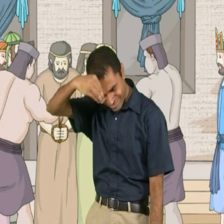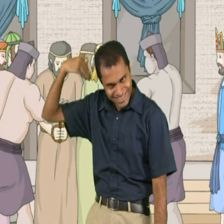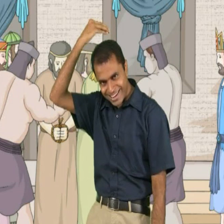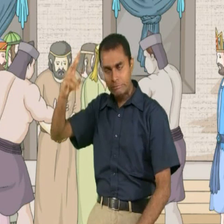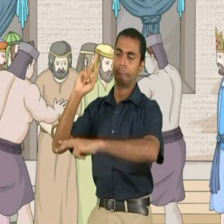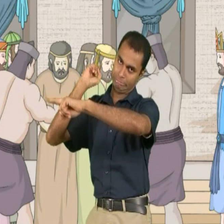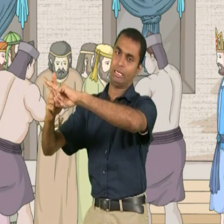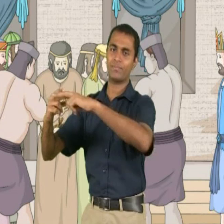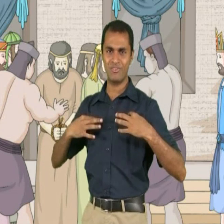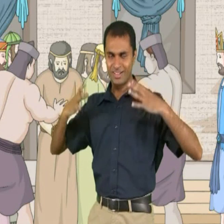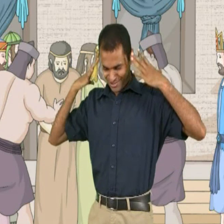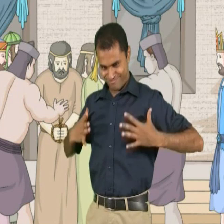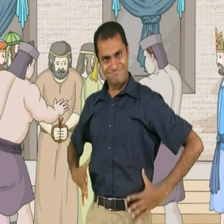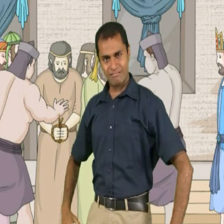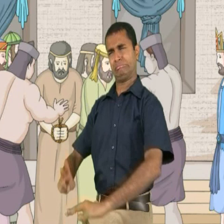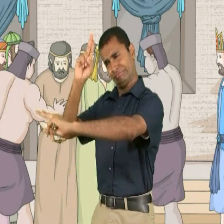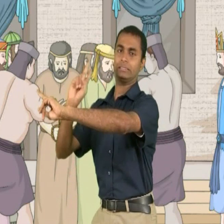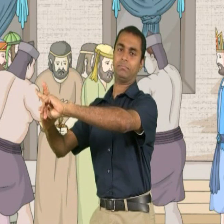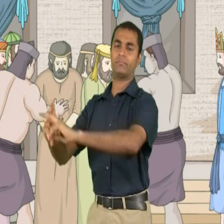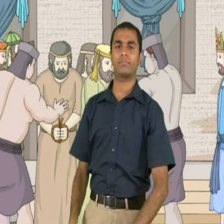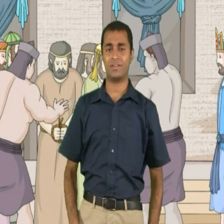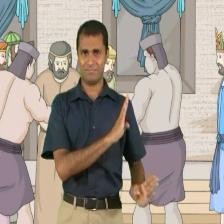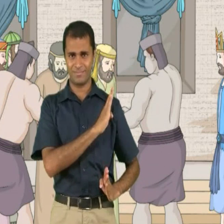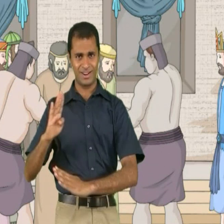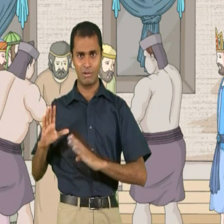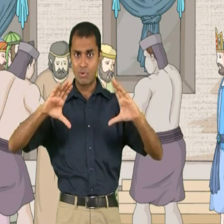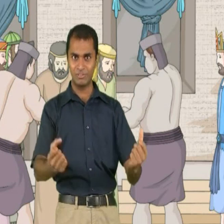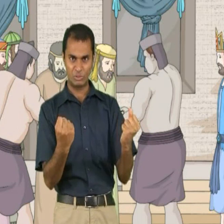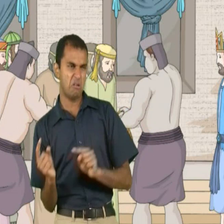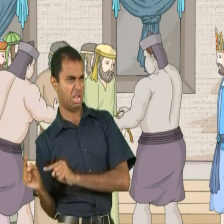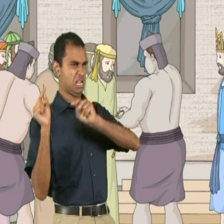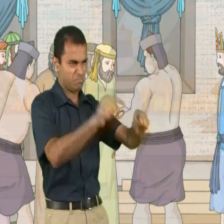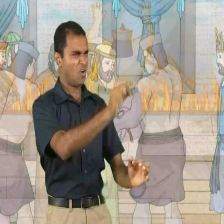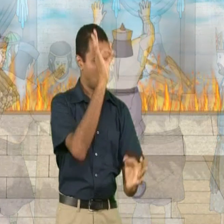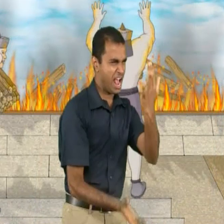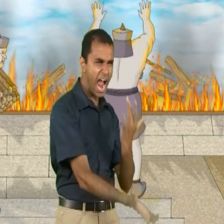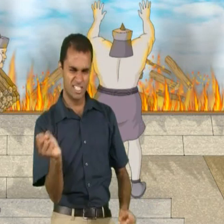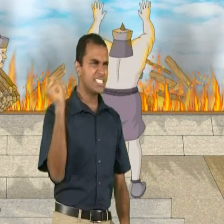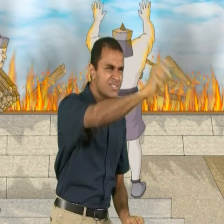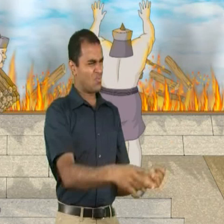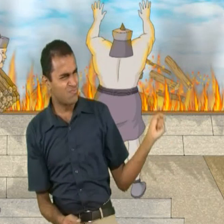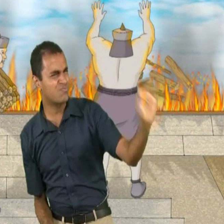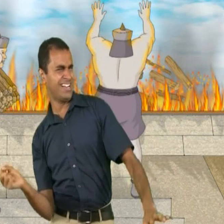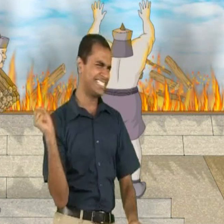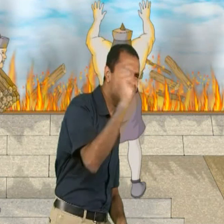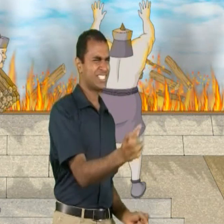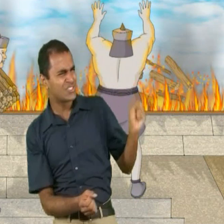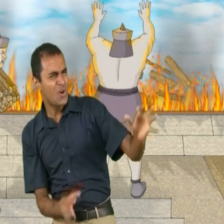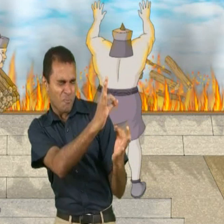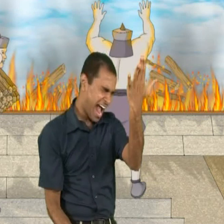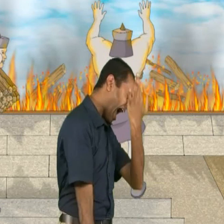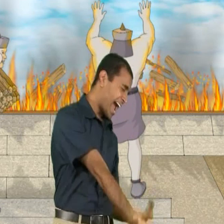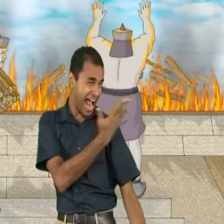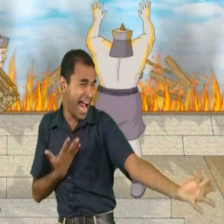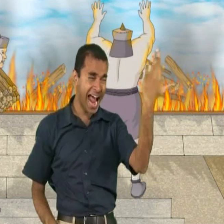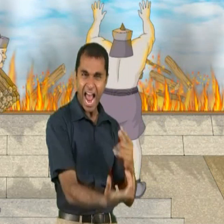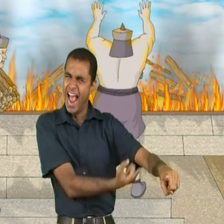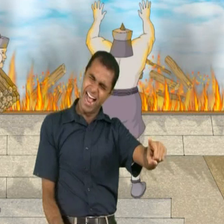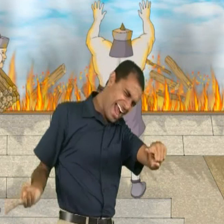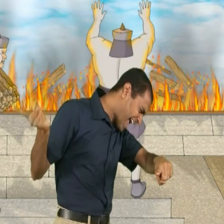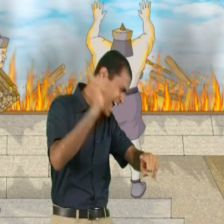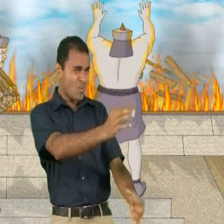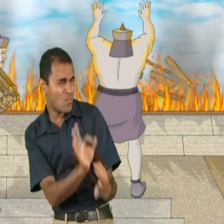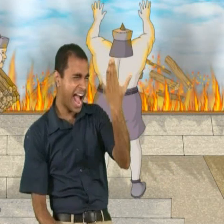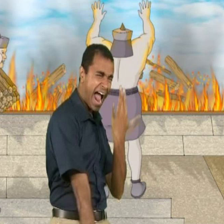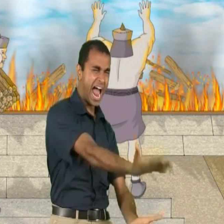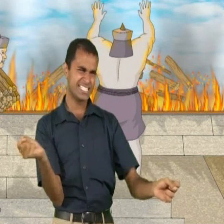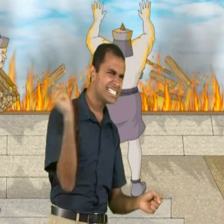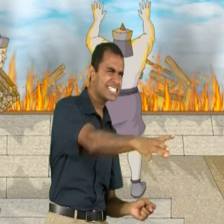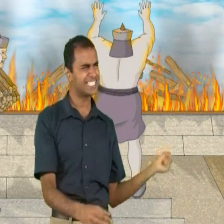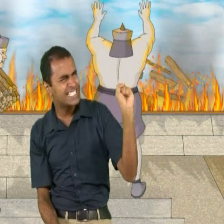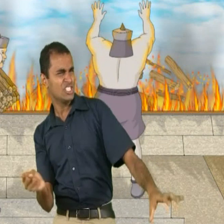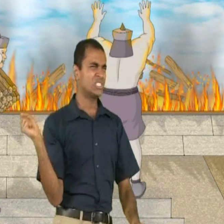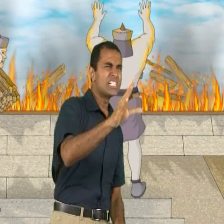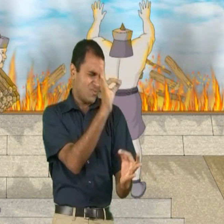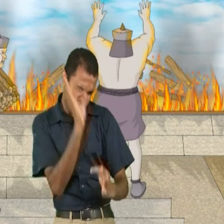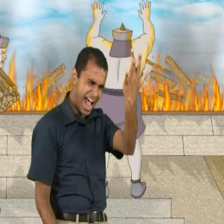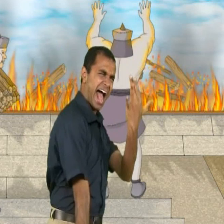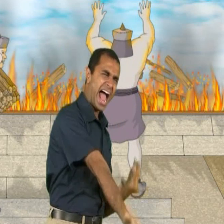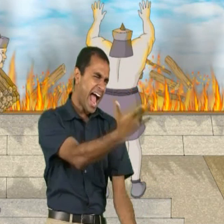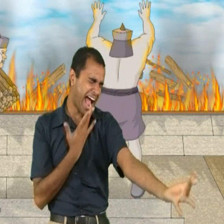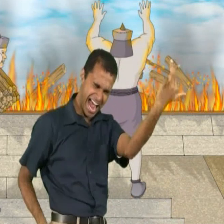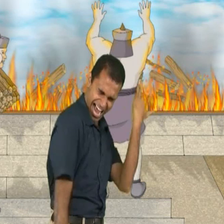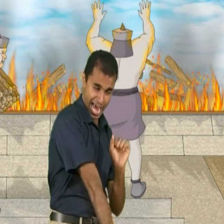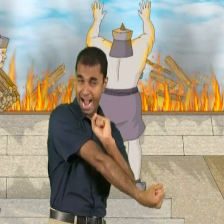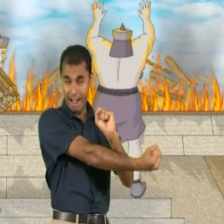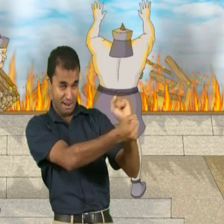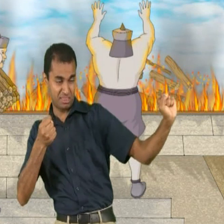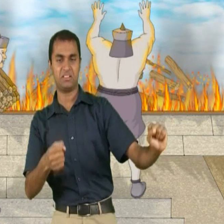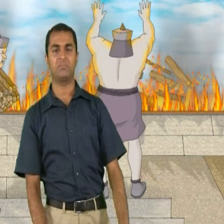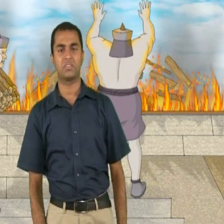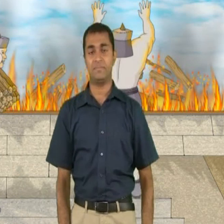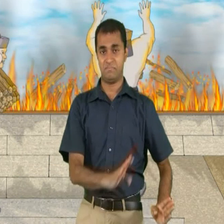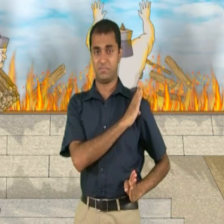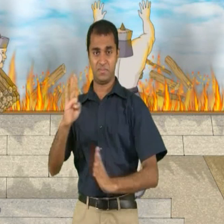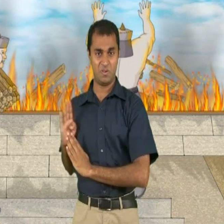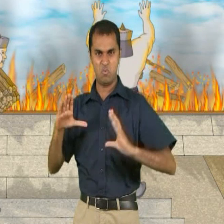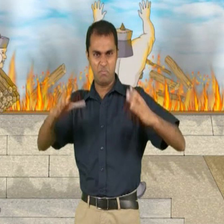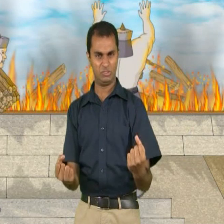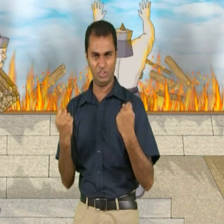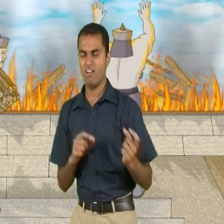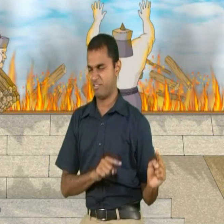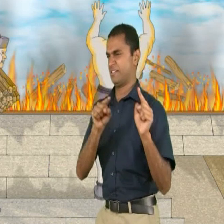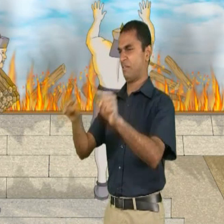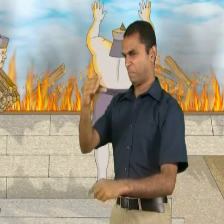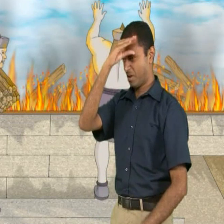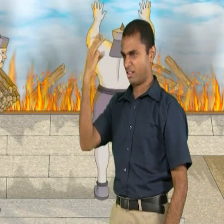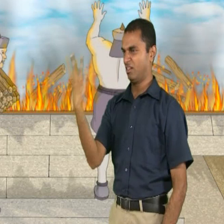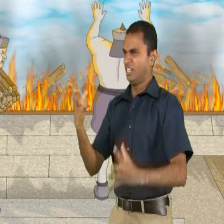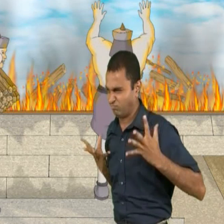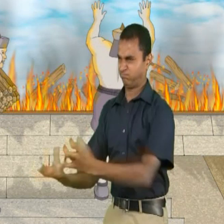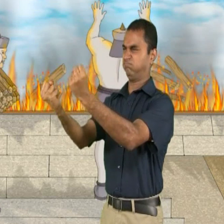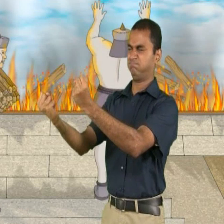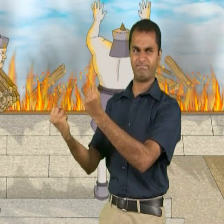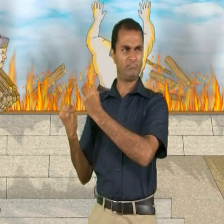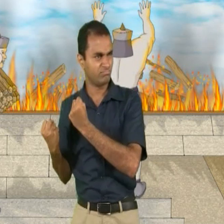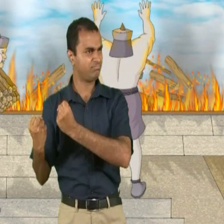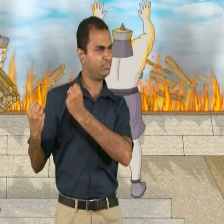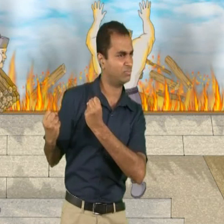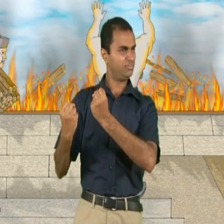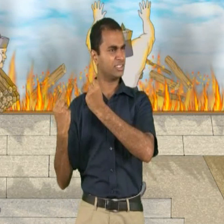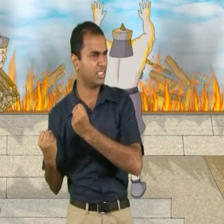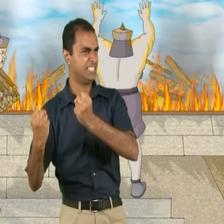The king’s command was so urgent and the furnace so hot that the fiery flames killed the men who carried up Shadrach, Meshach, and Abednego.